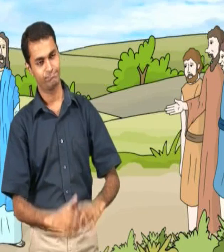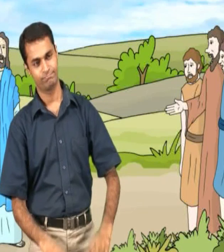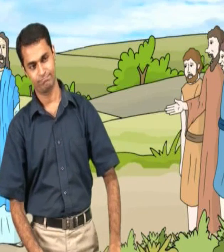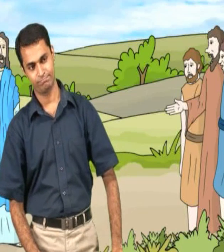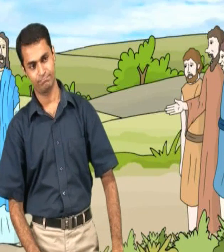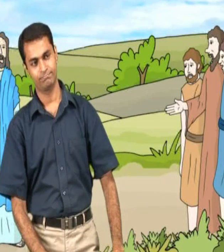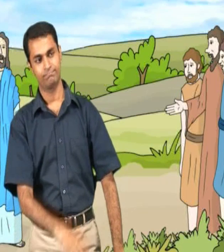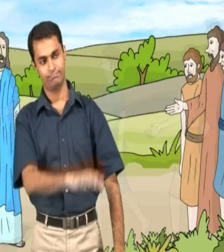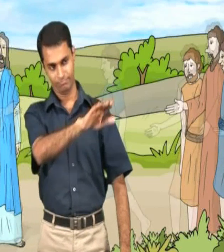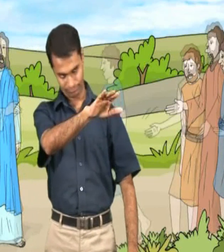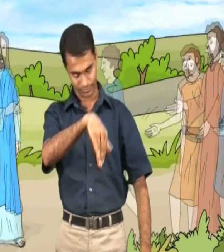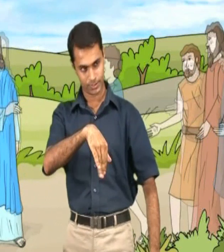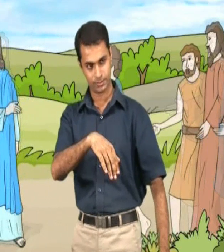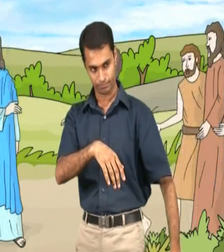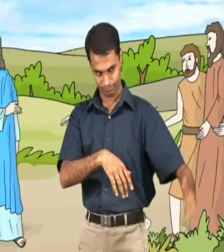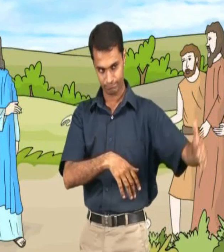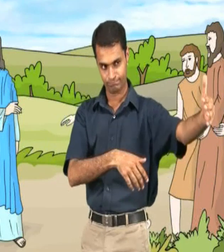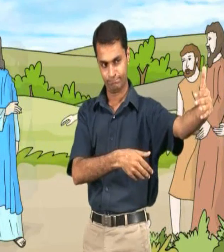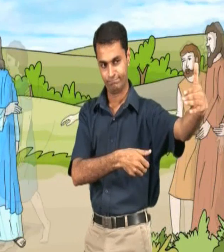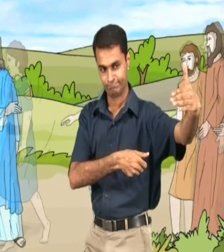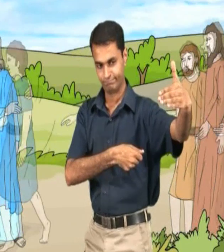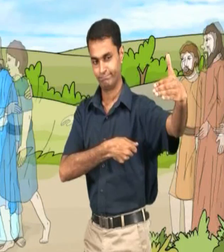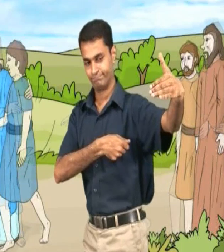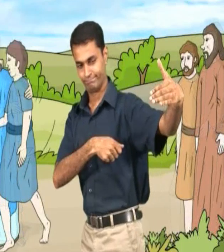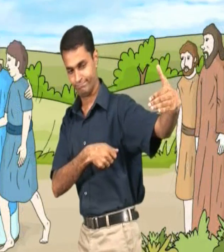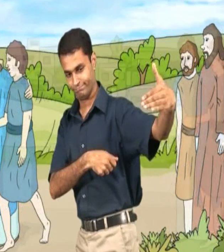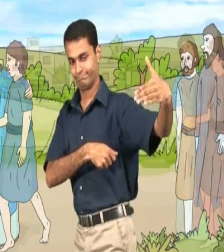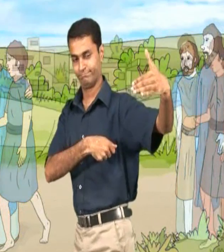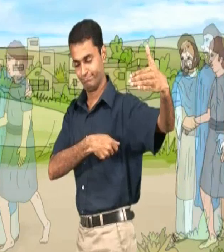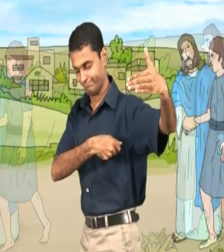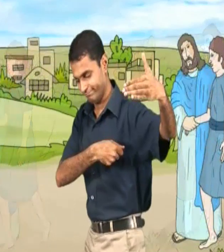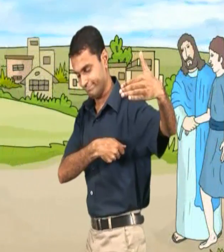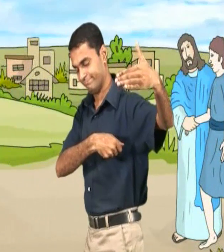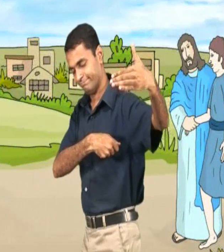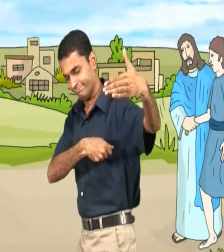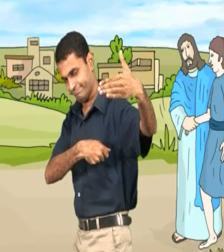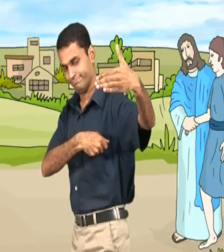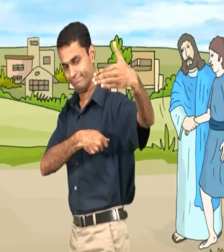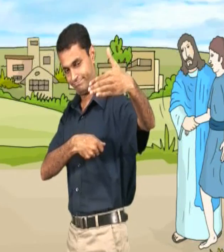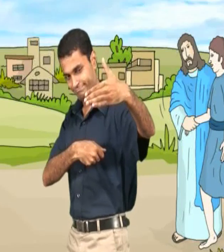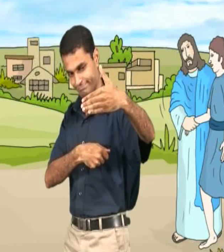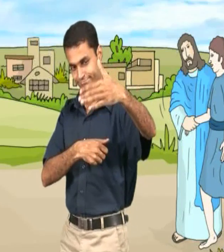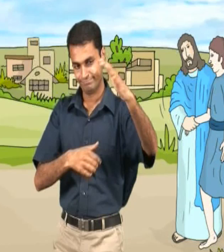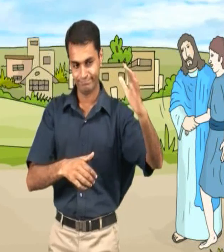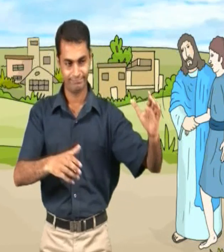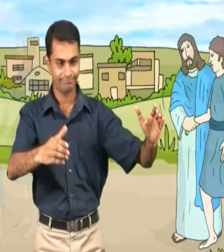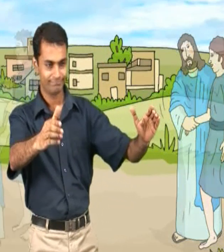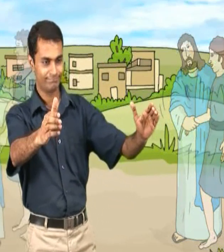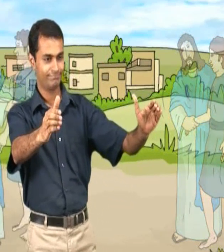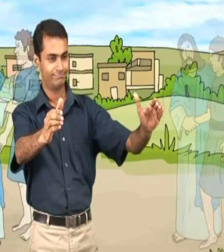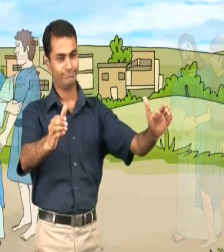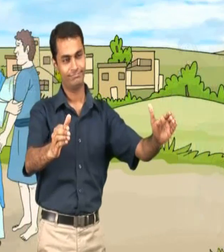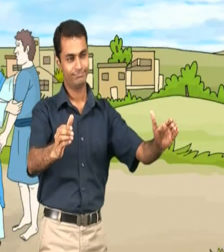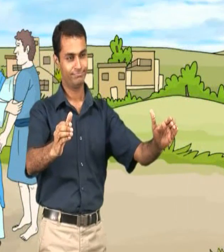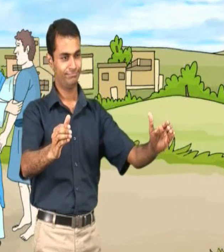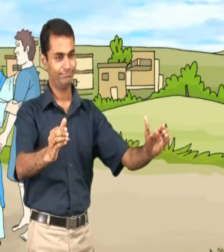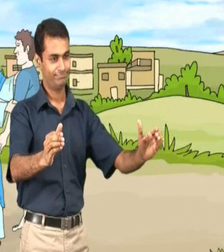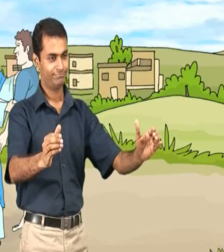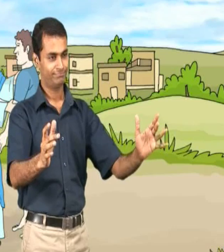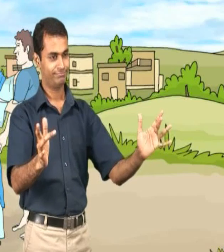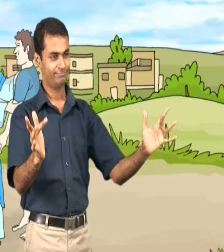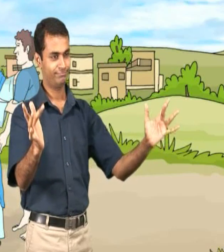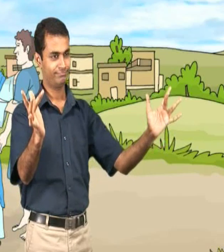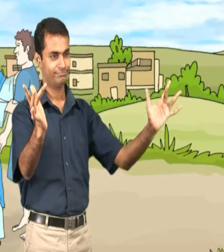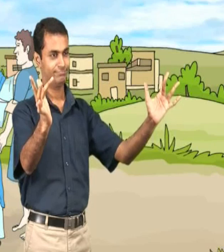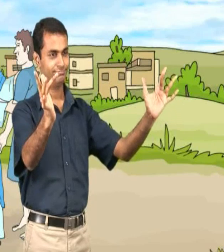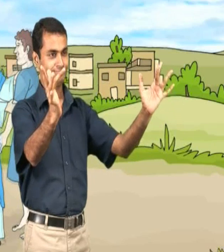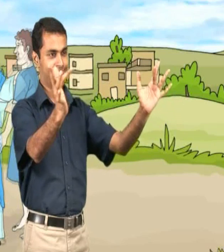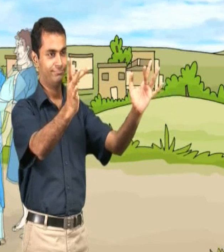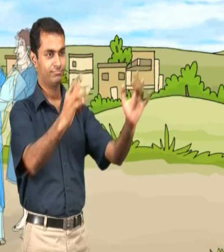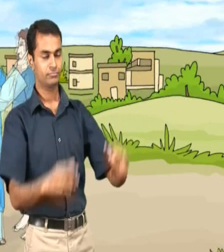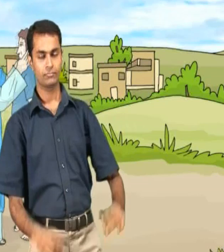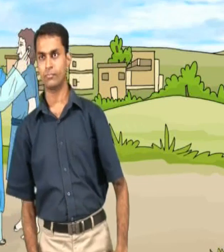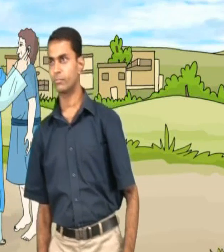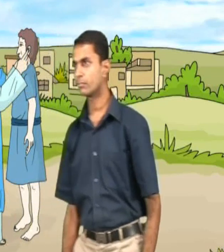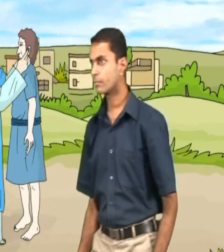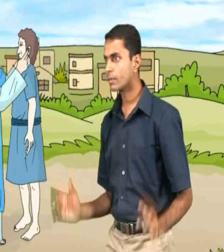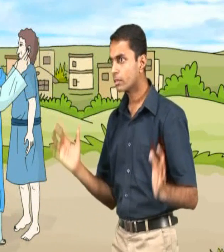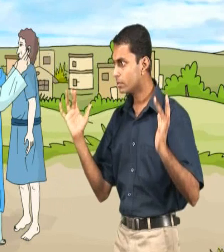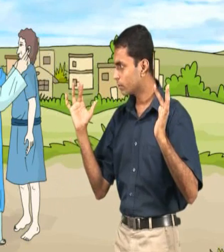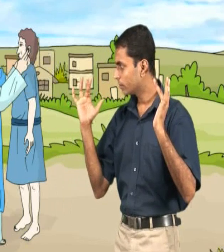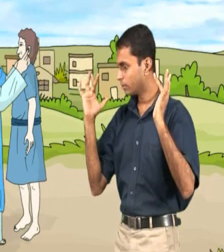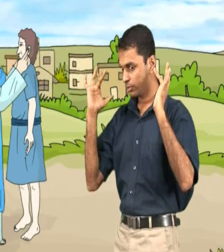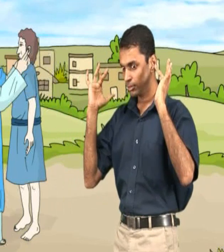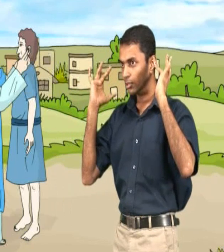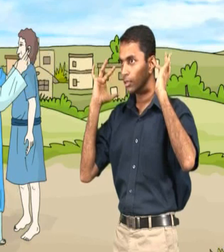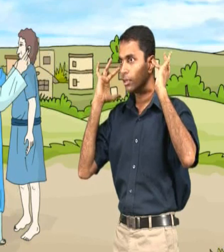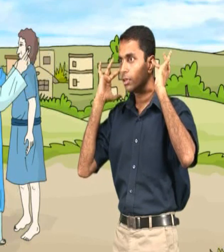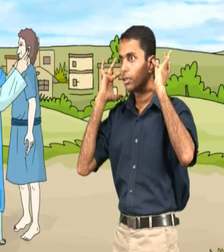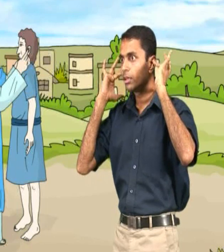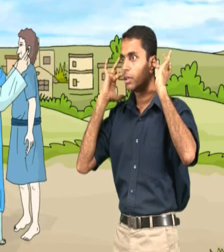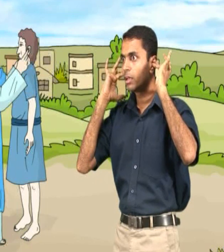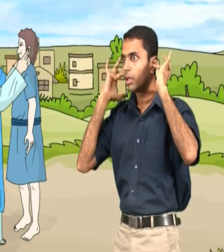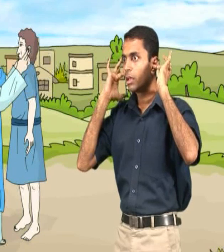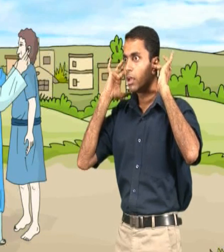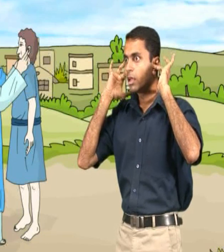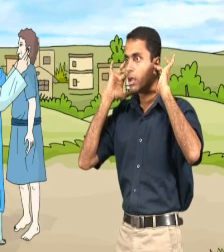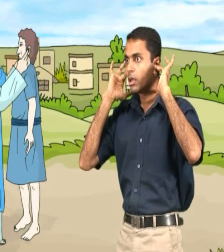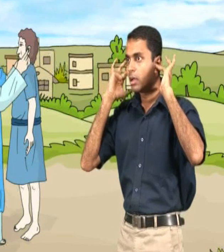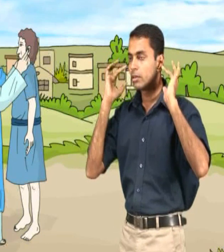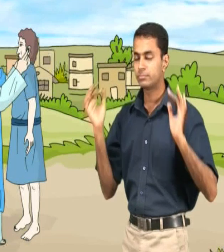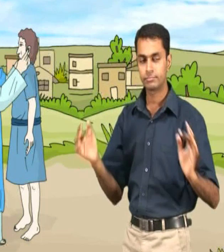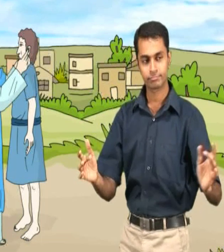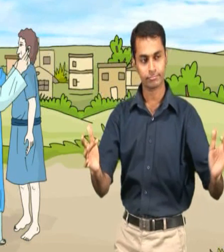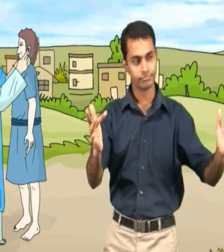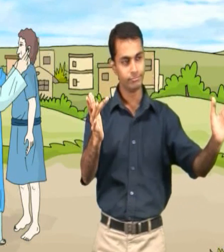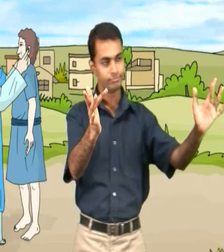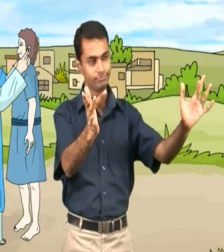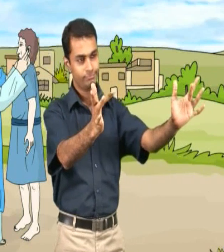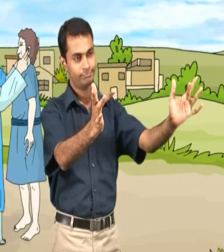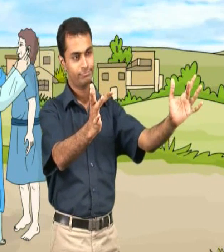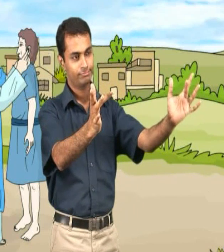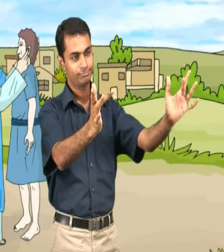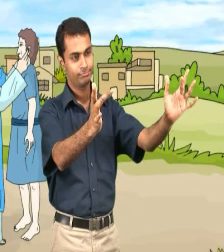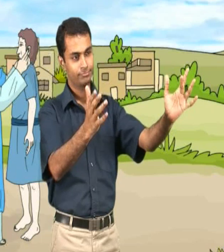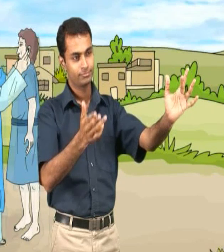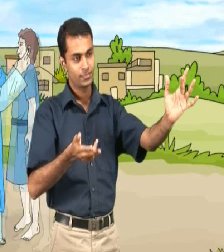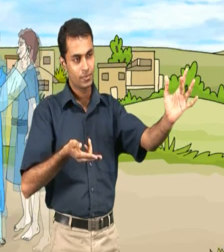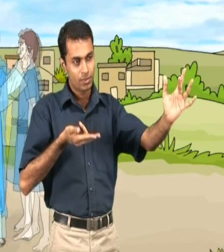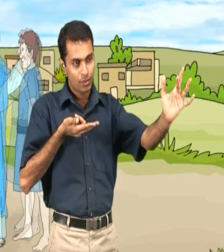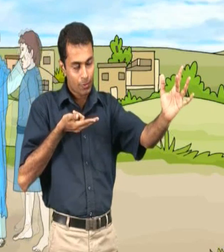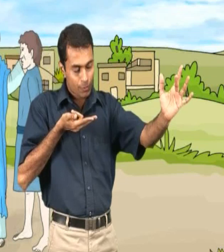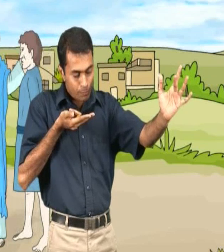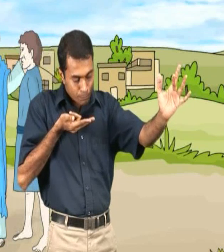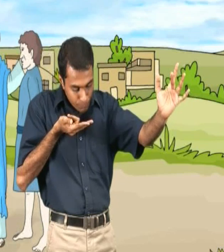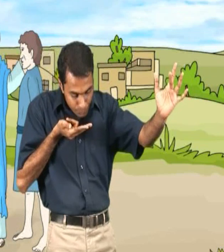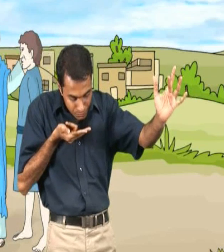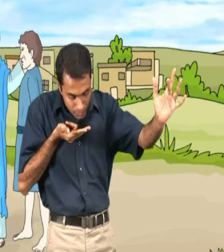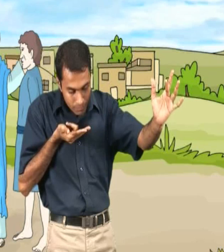So Jesus took him aside privately, away from the crowd, and put His fingers into the man’s ears.